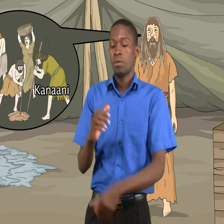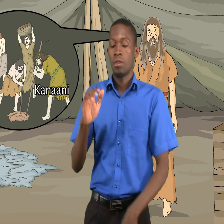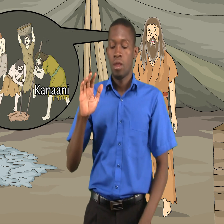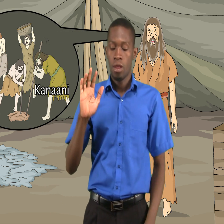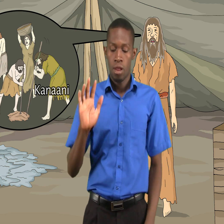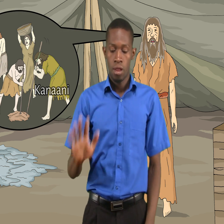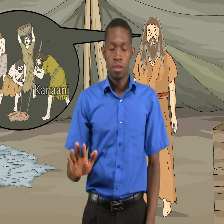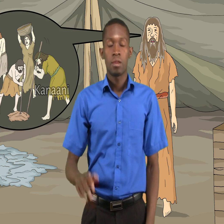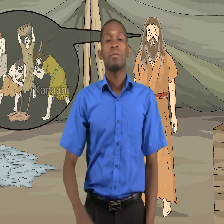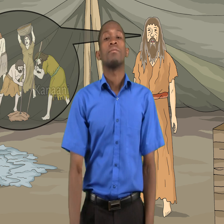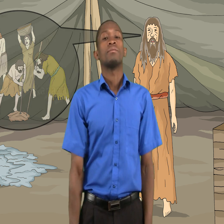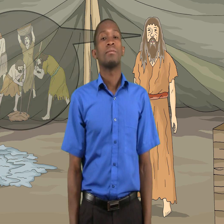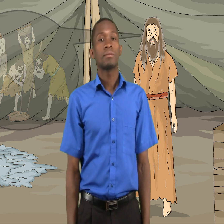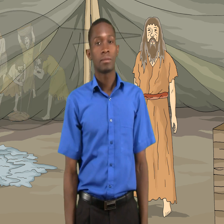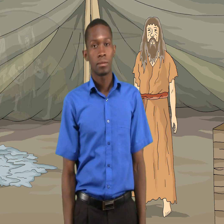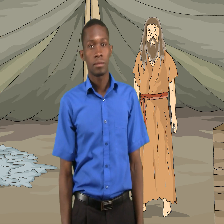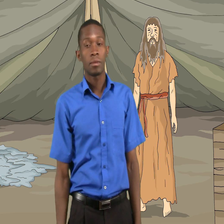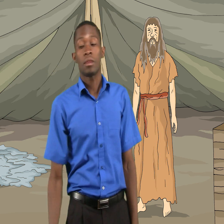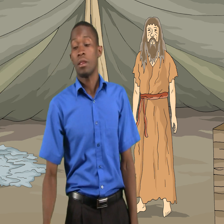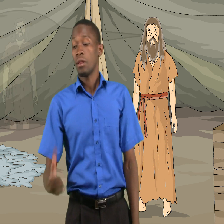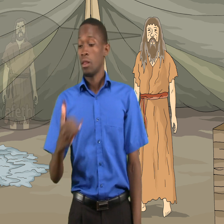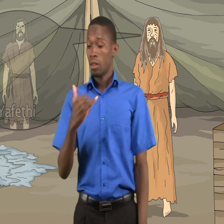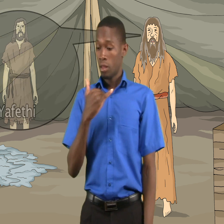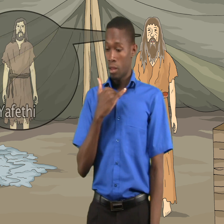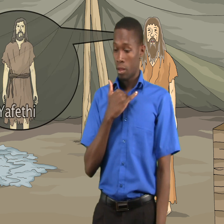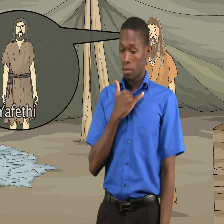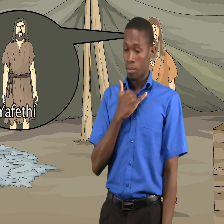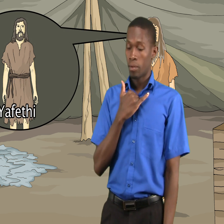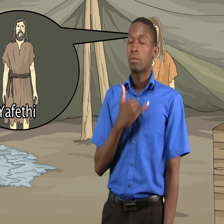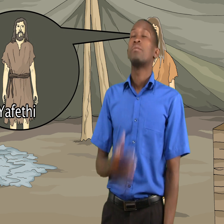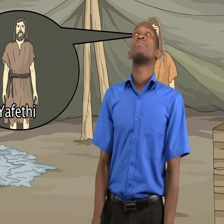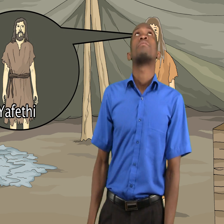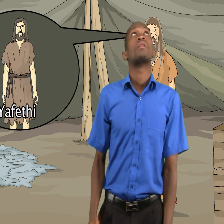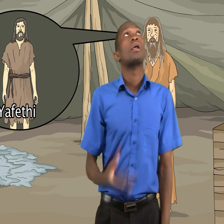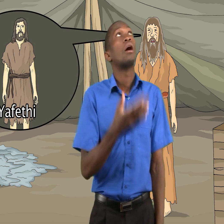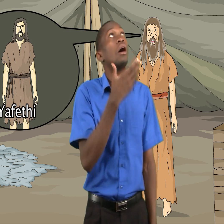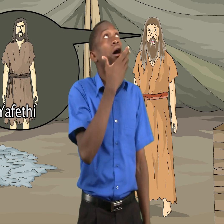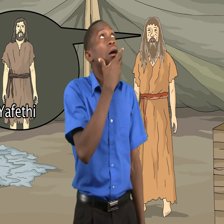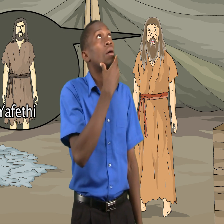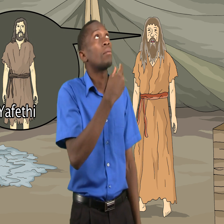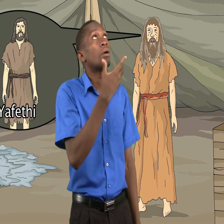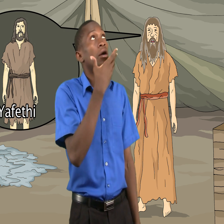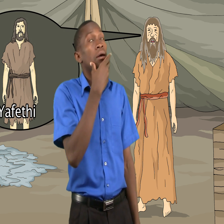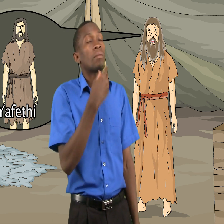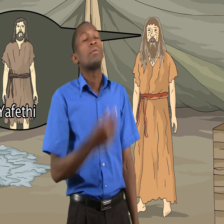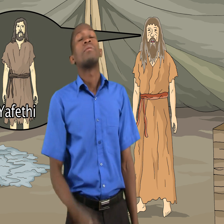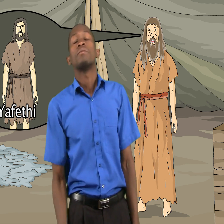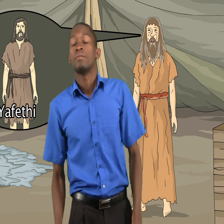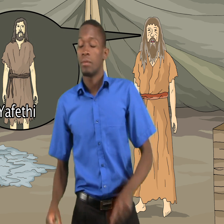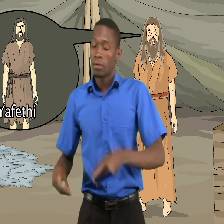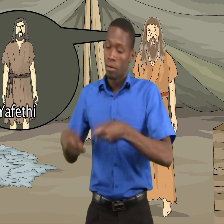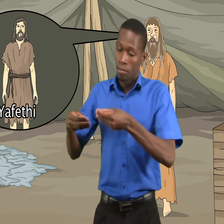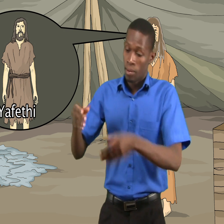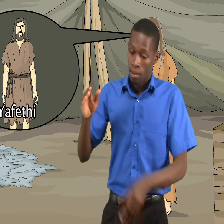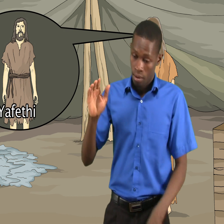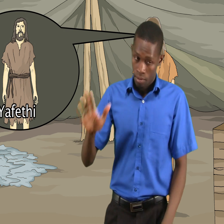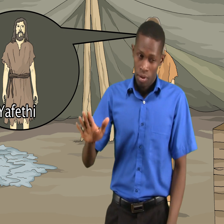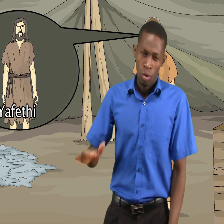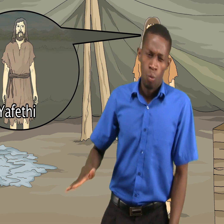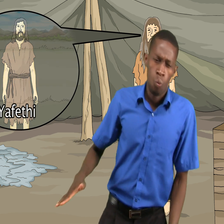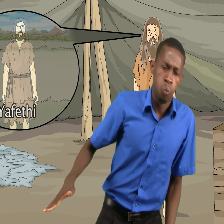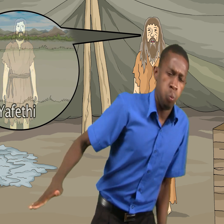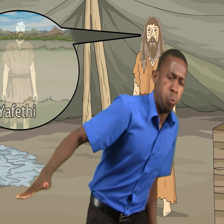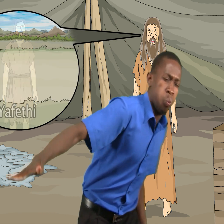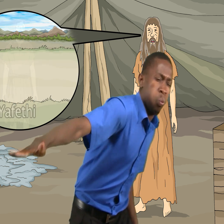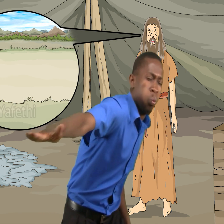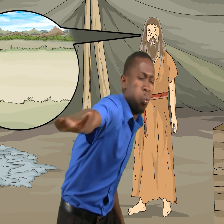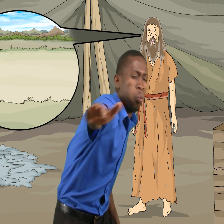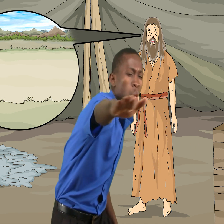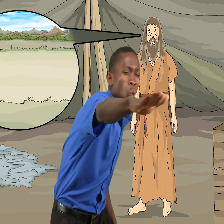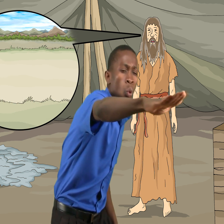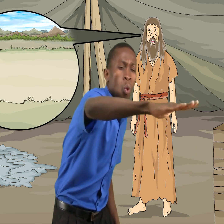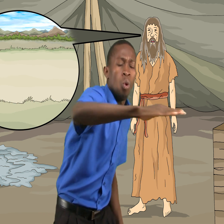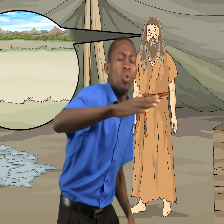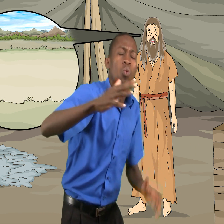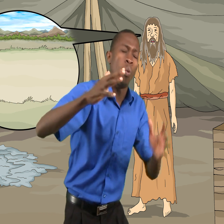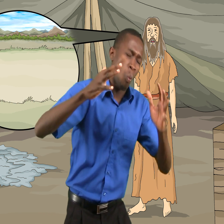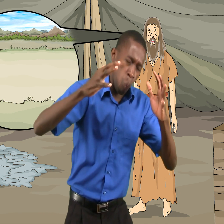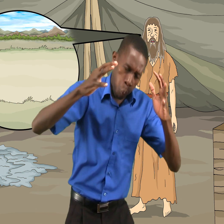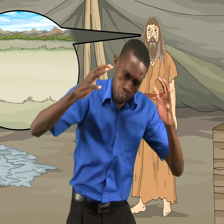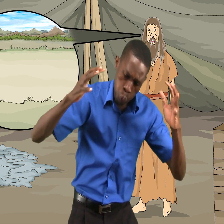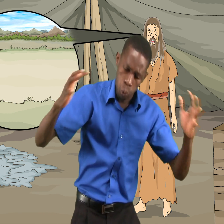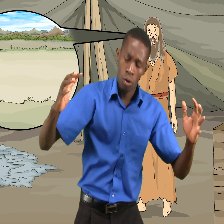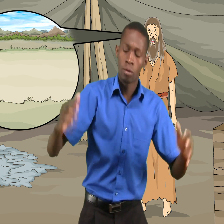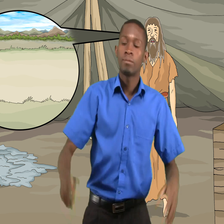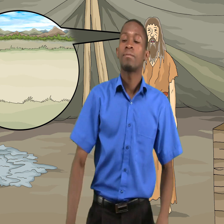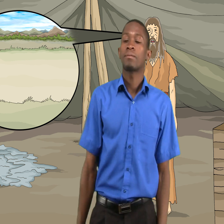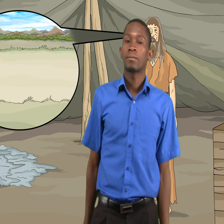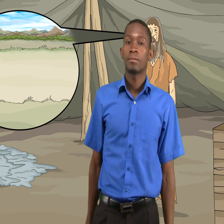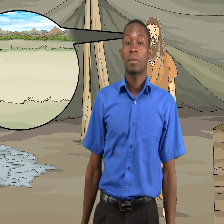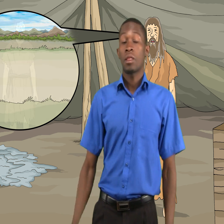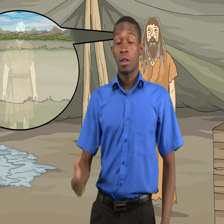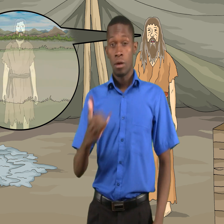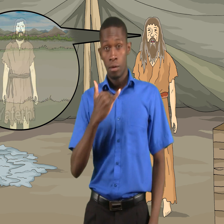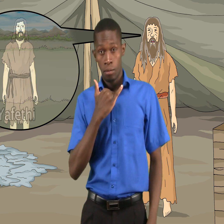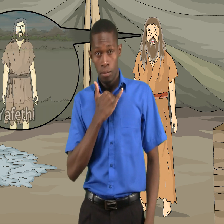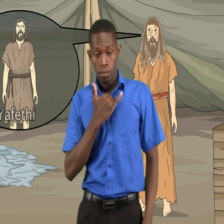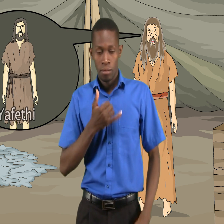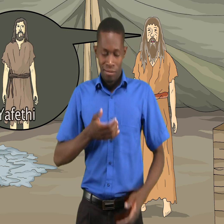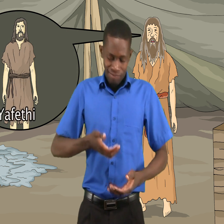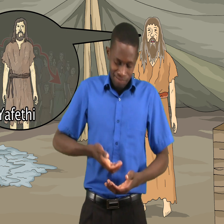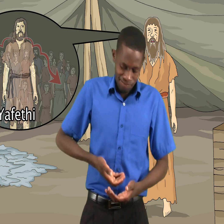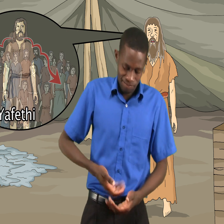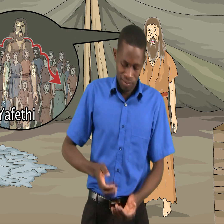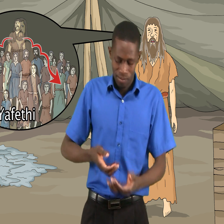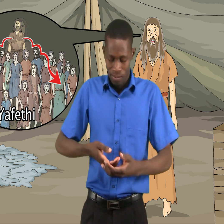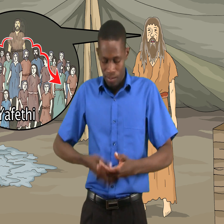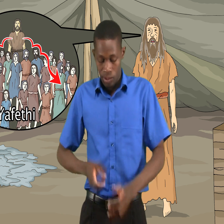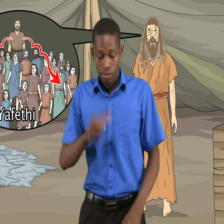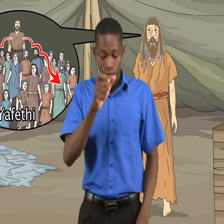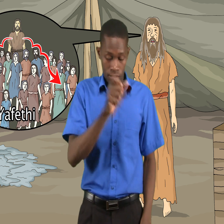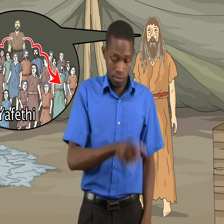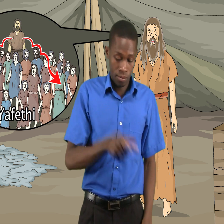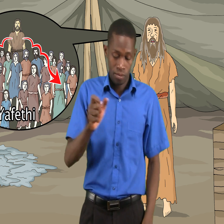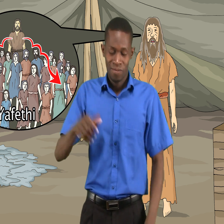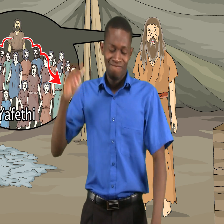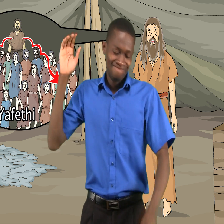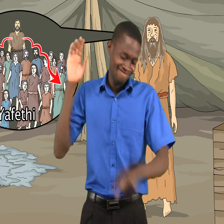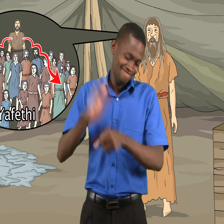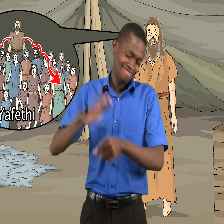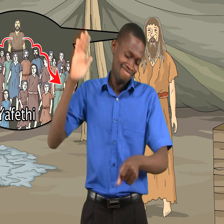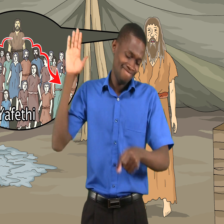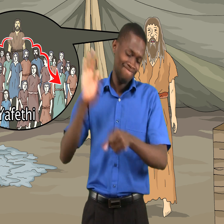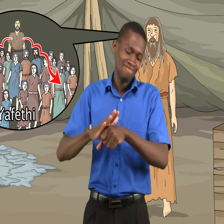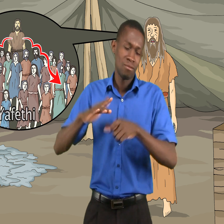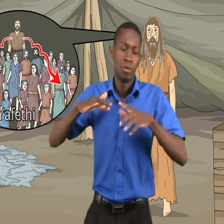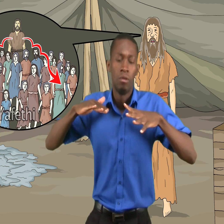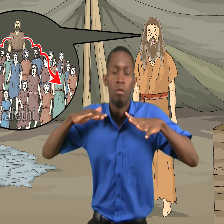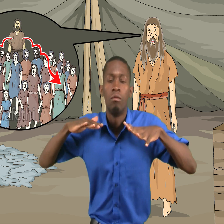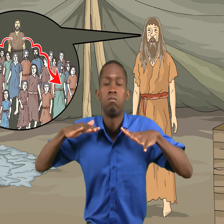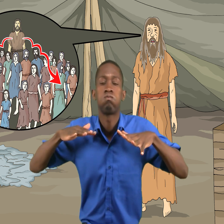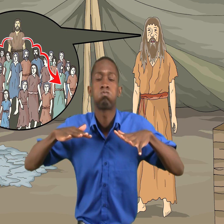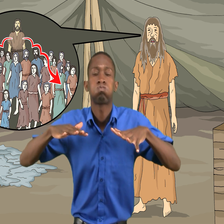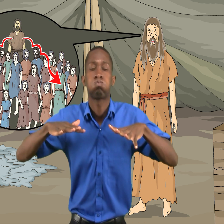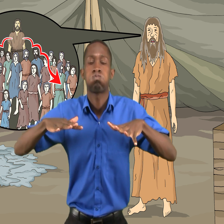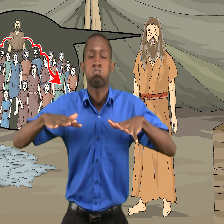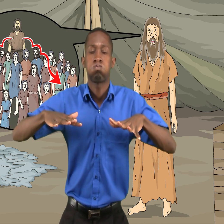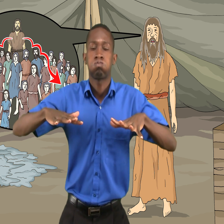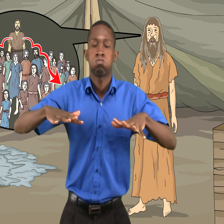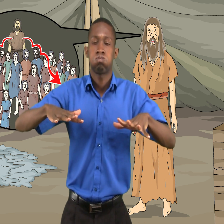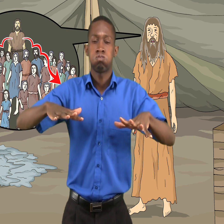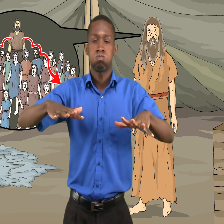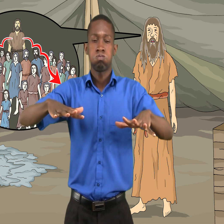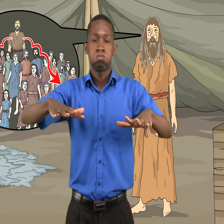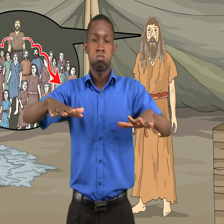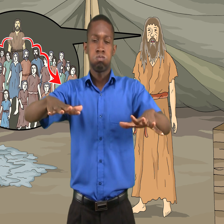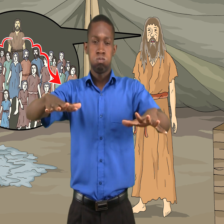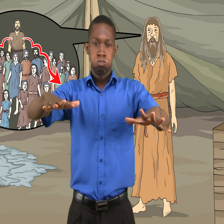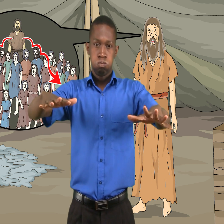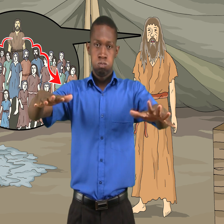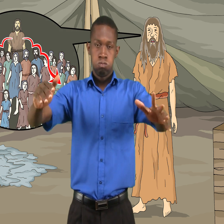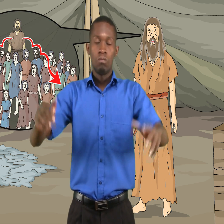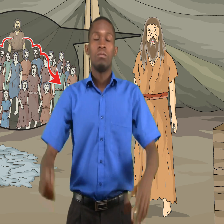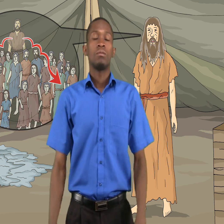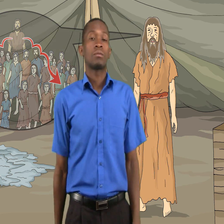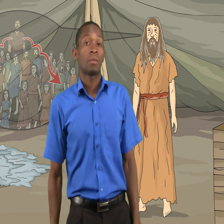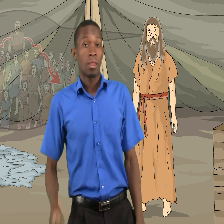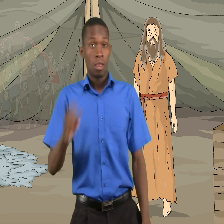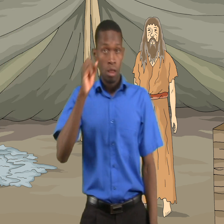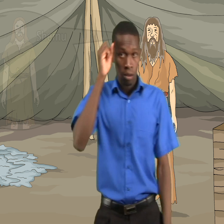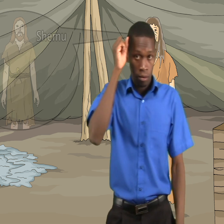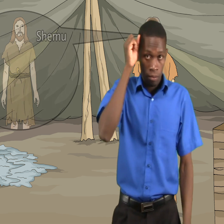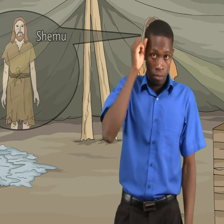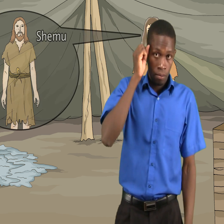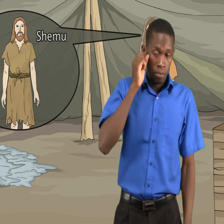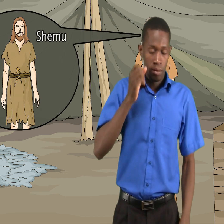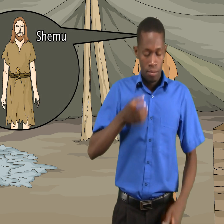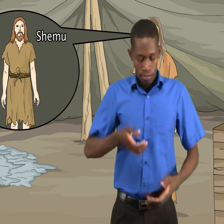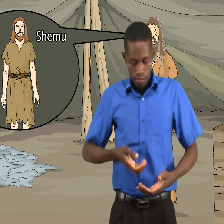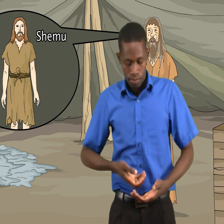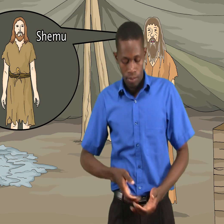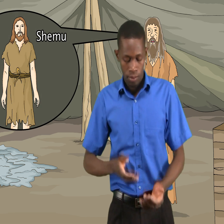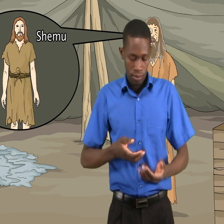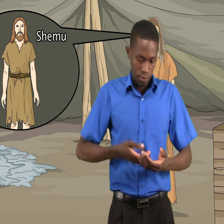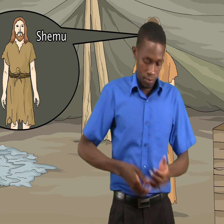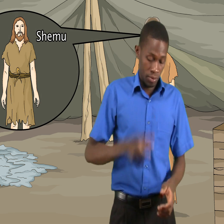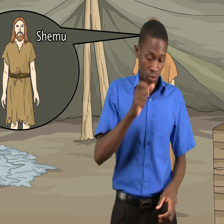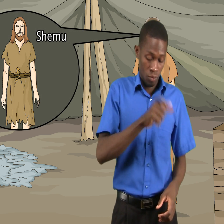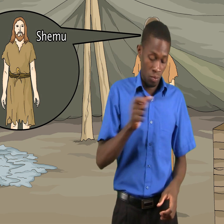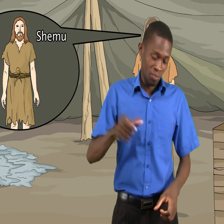May God expand the territory of Japheth;